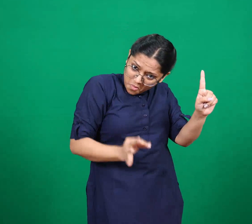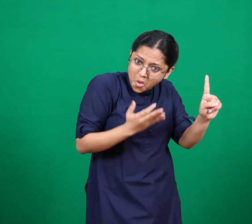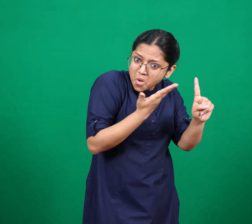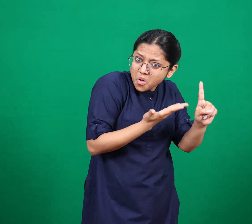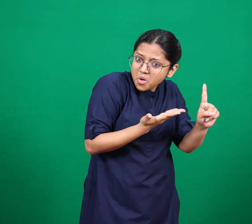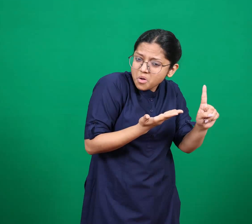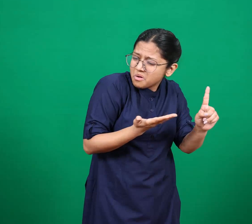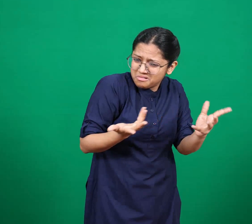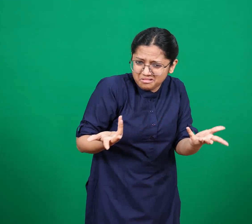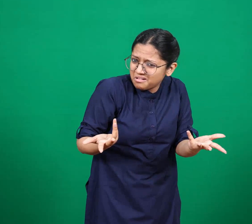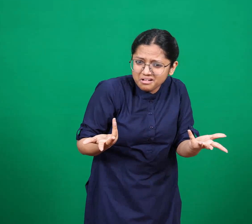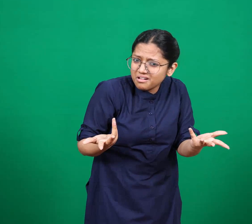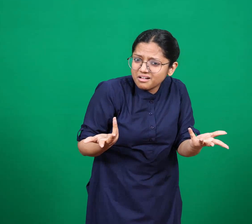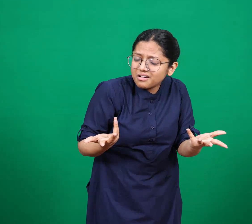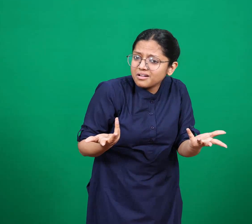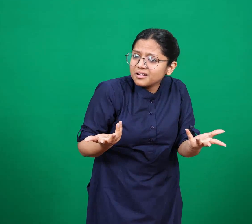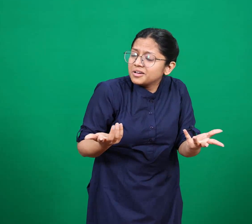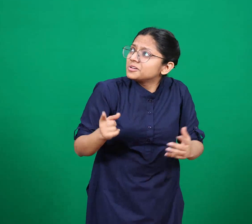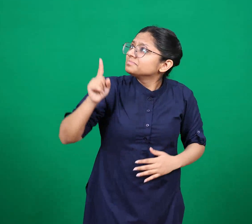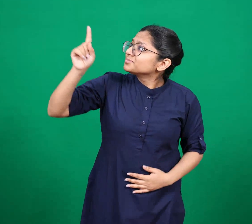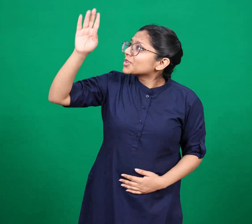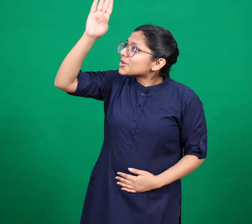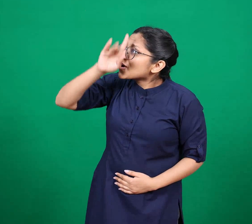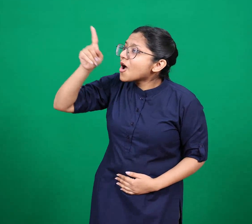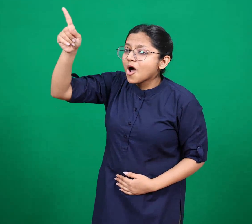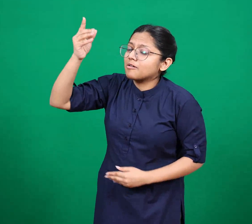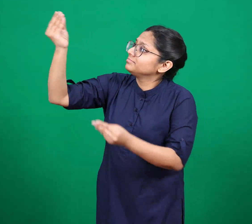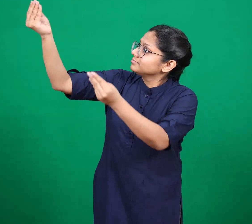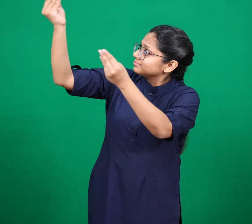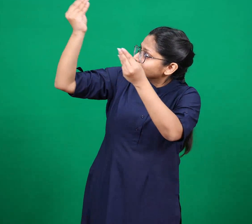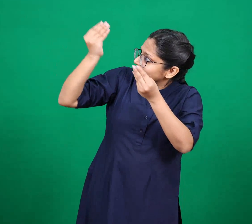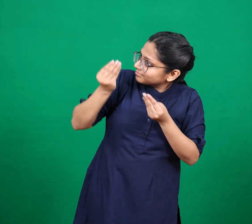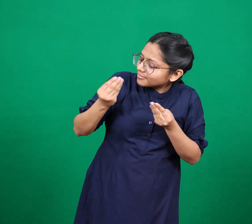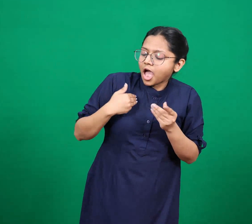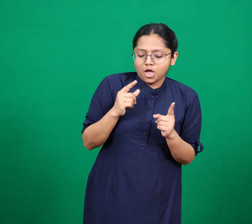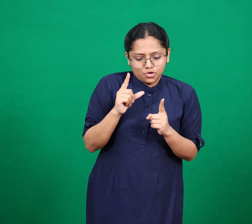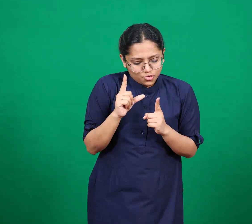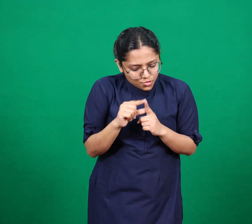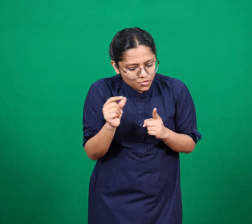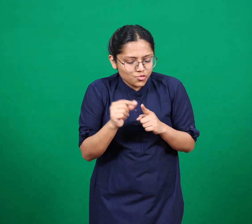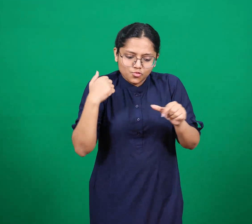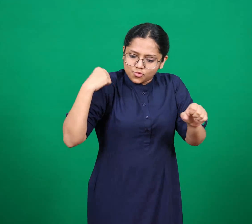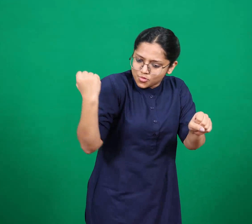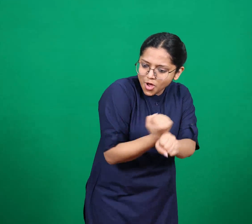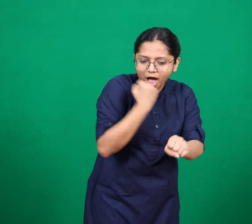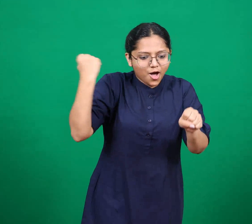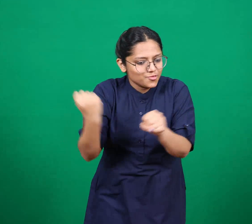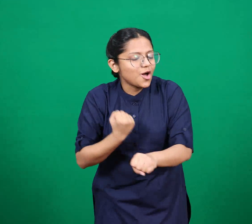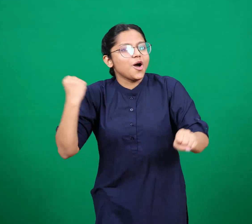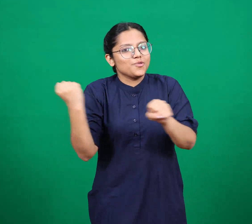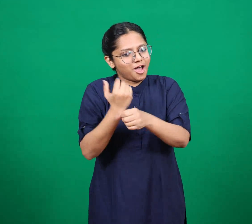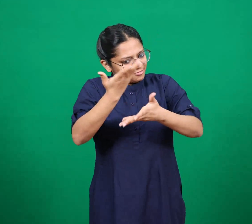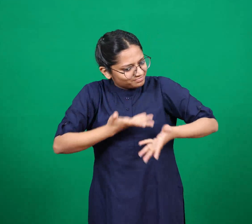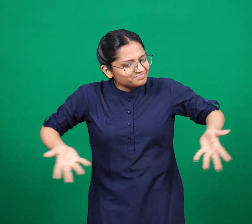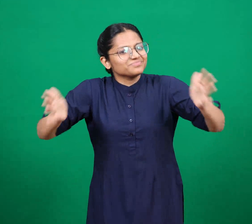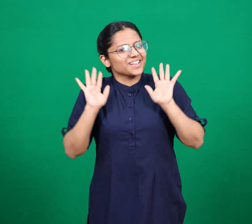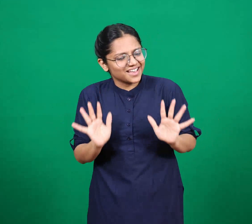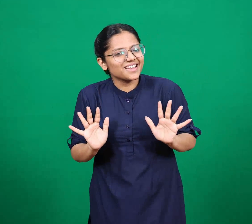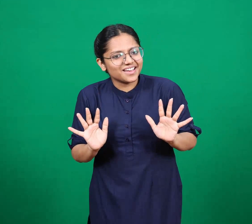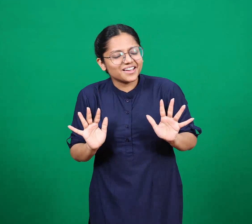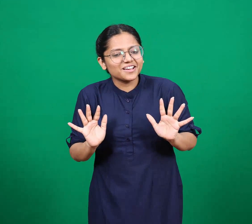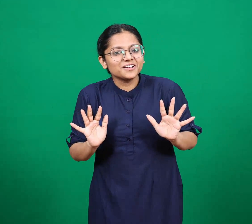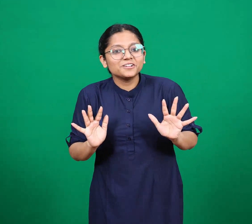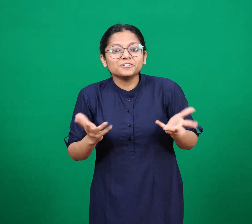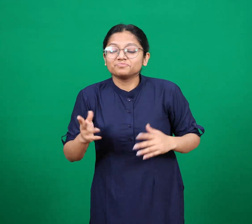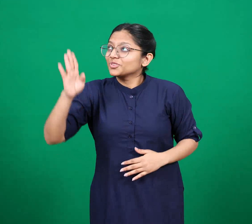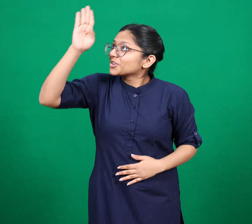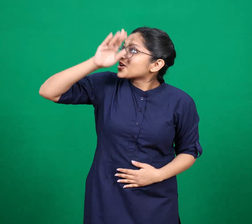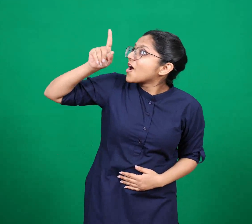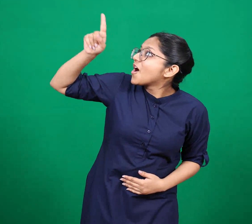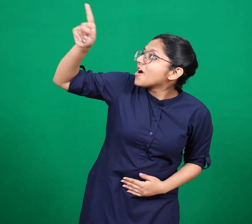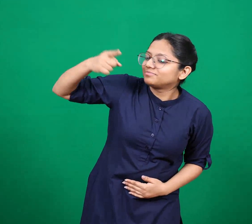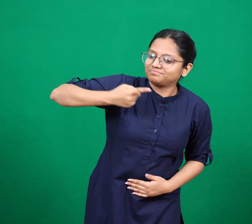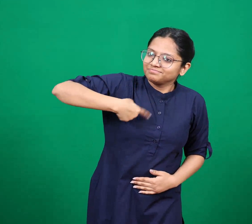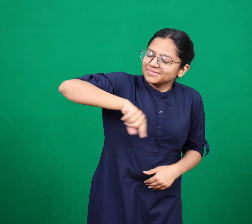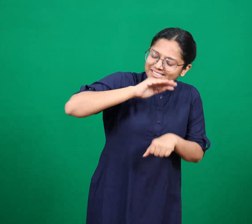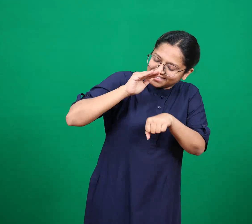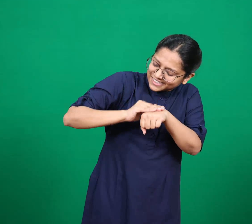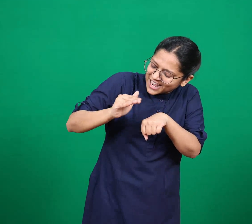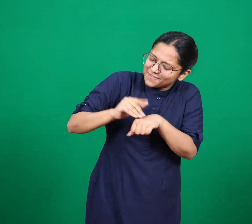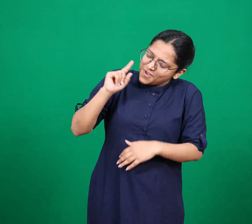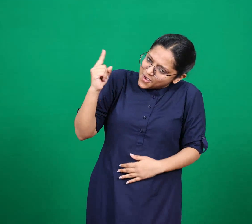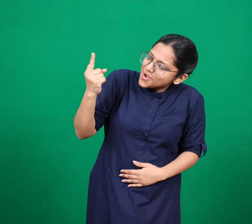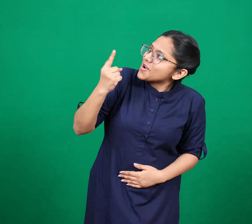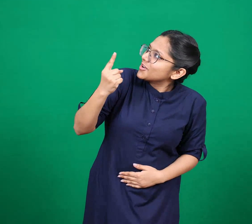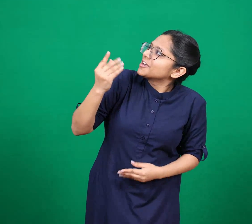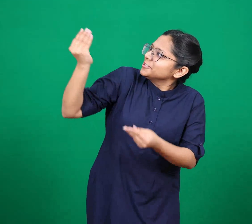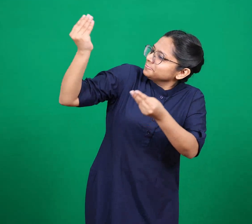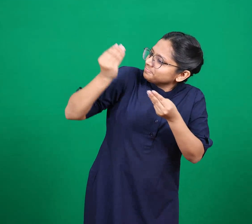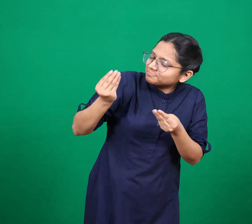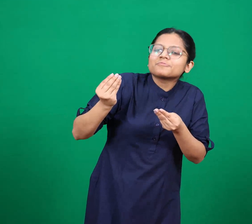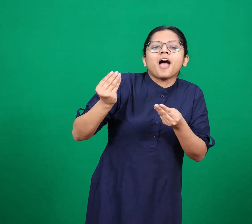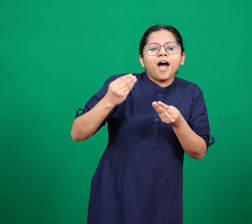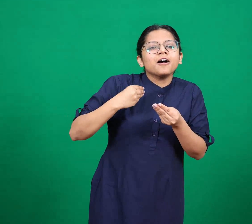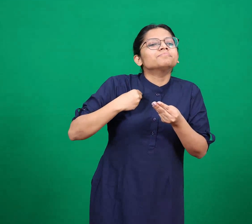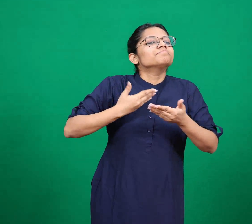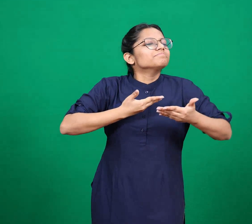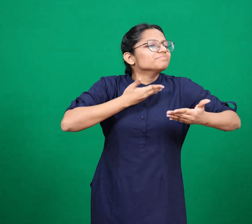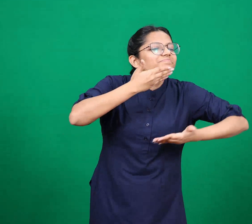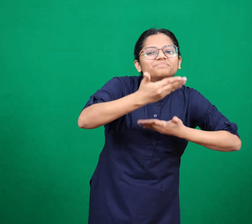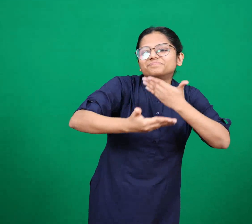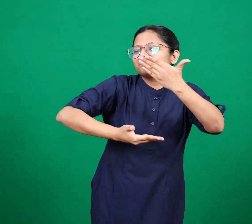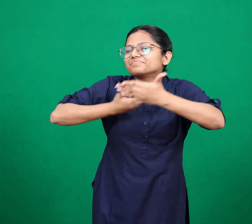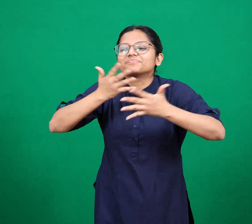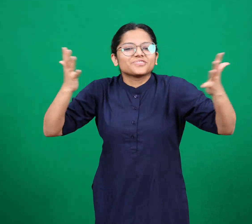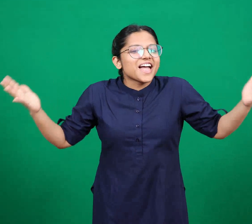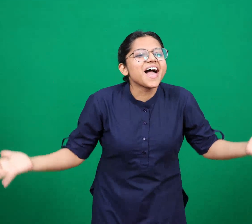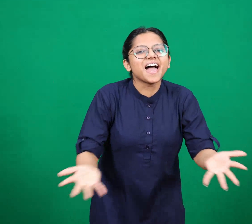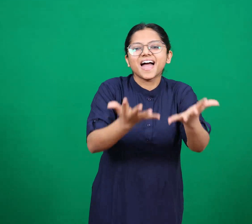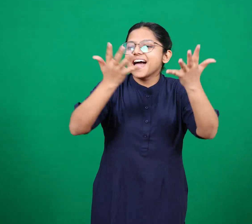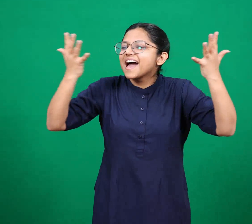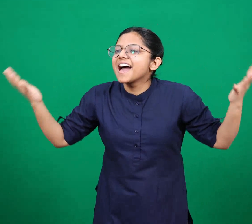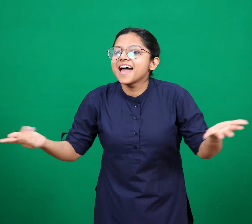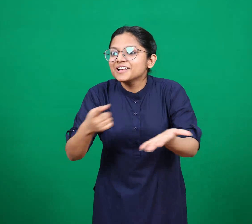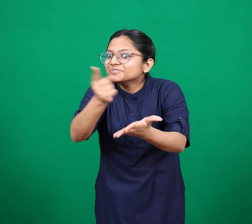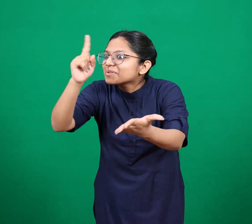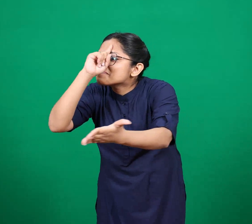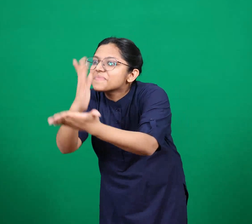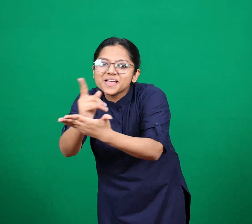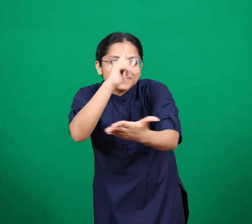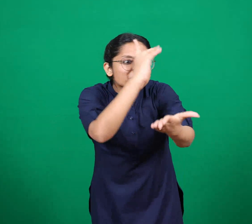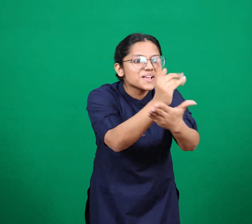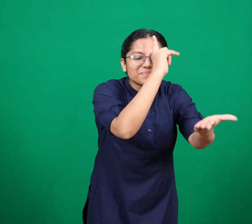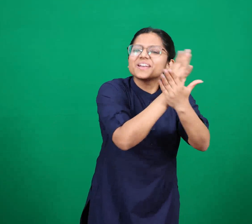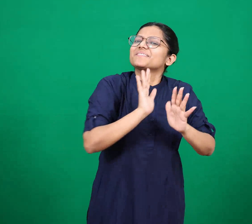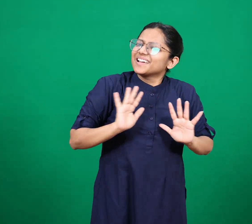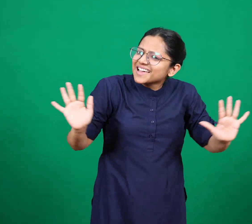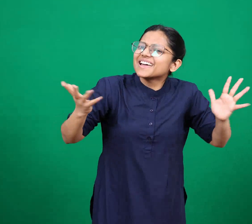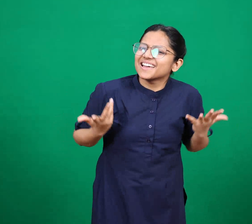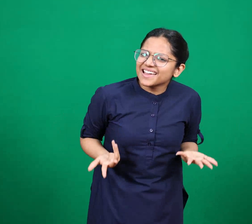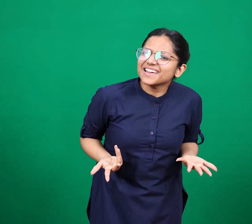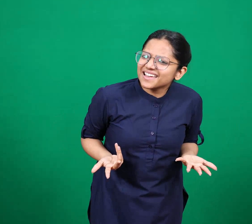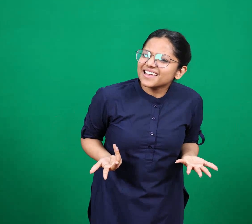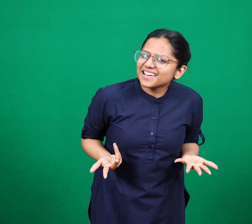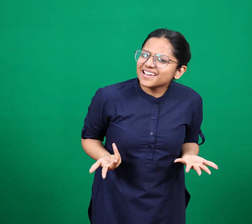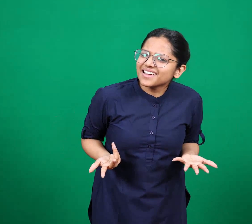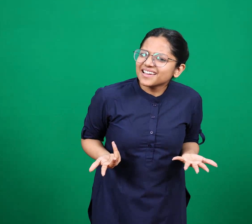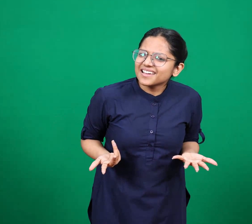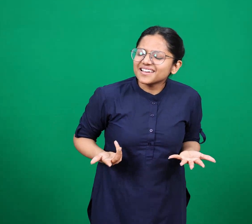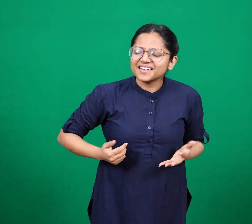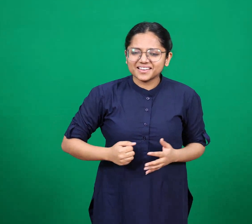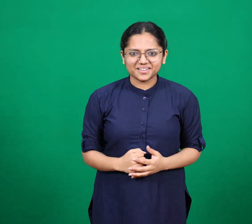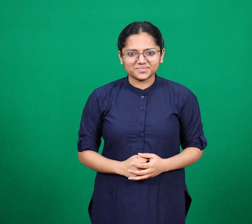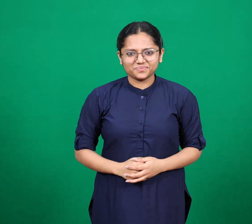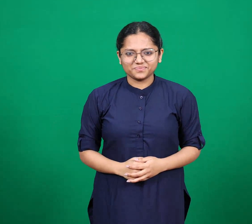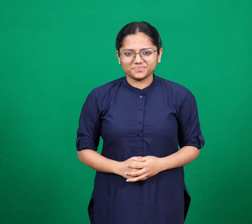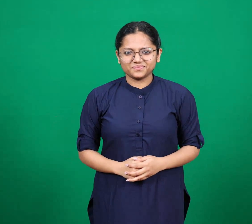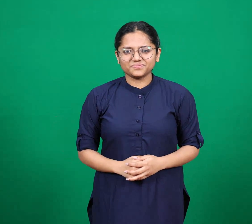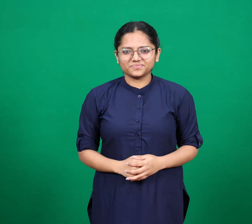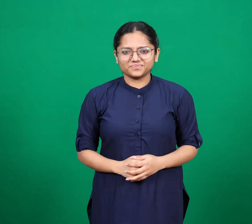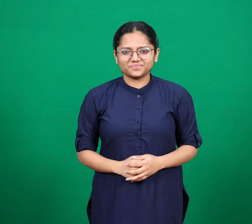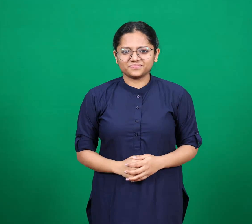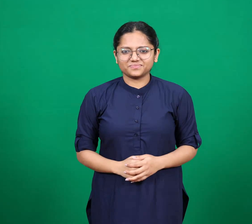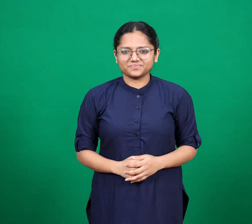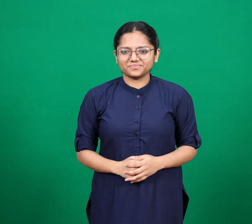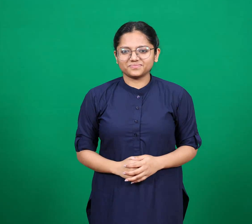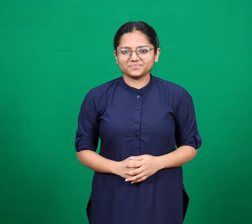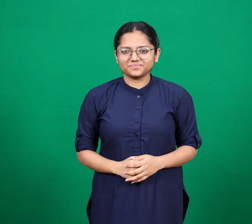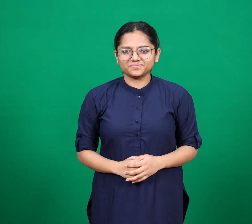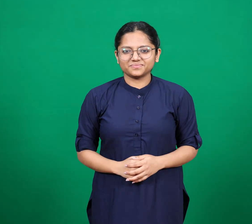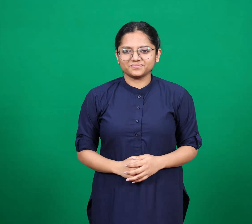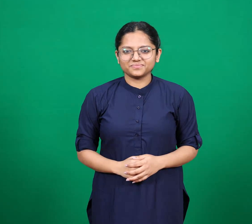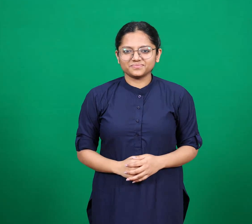They are servants through whom you believed, as the Lord has assigned to each his role.